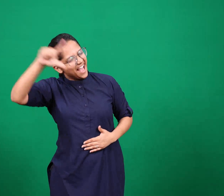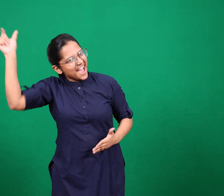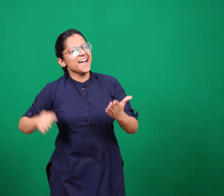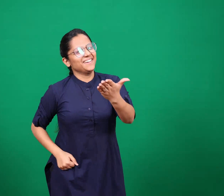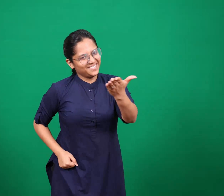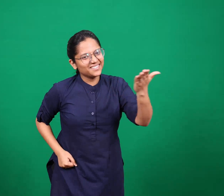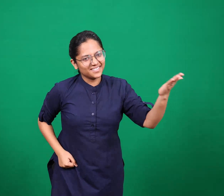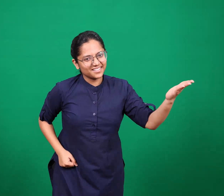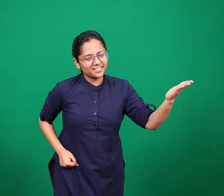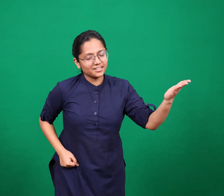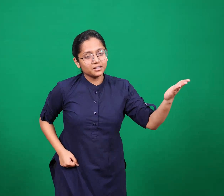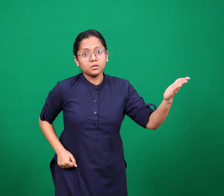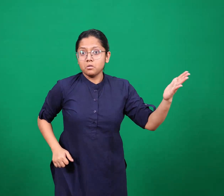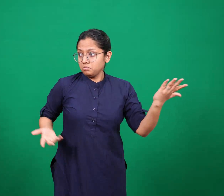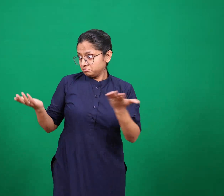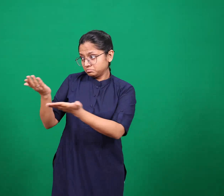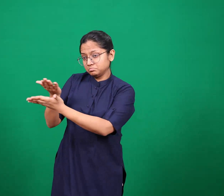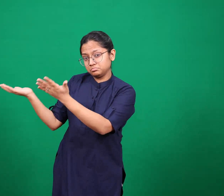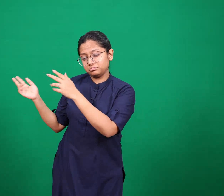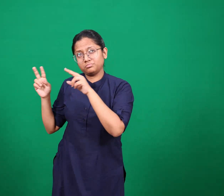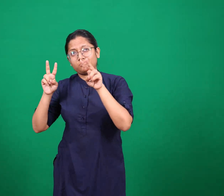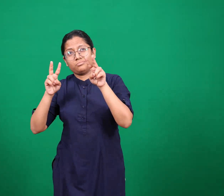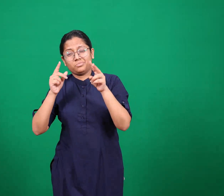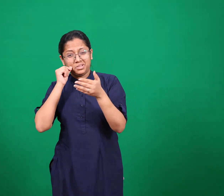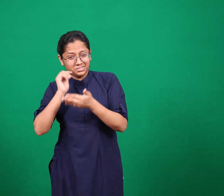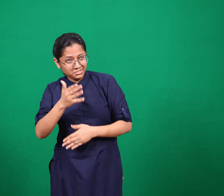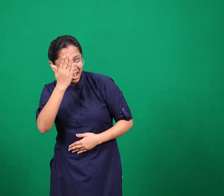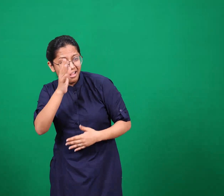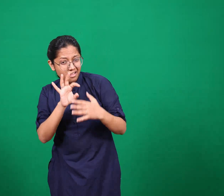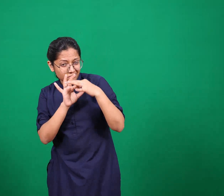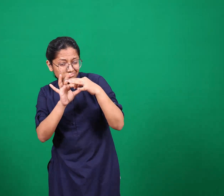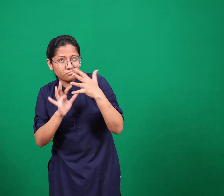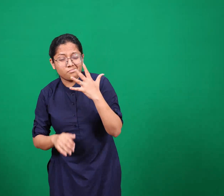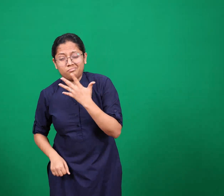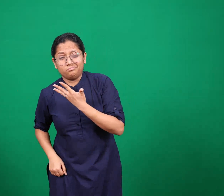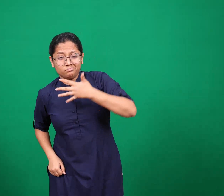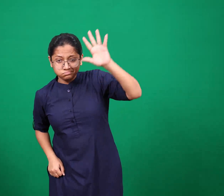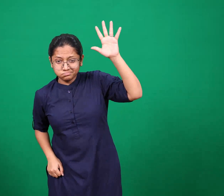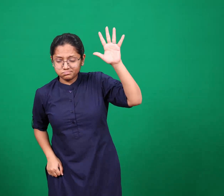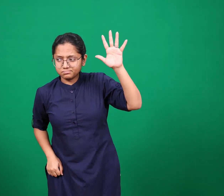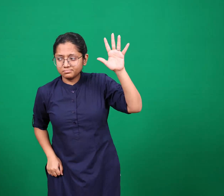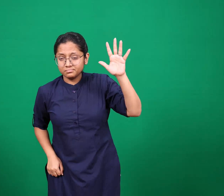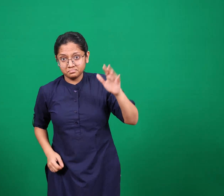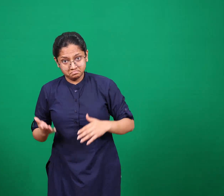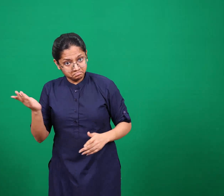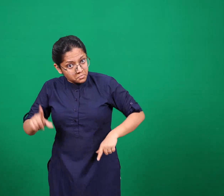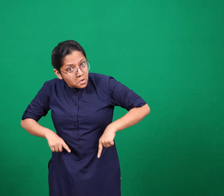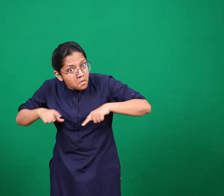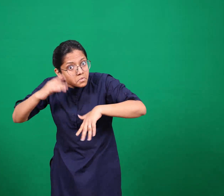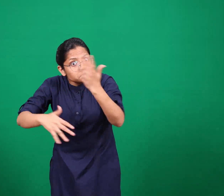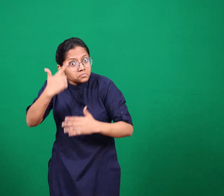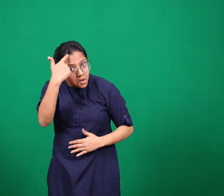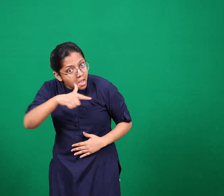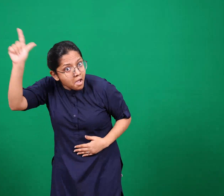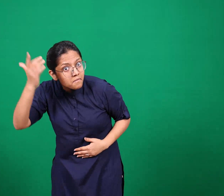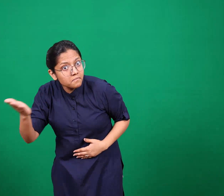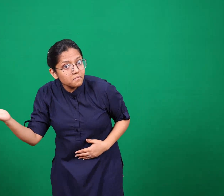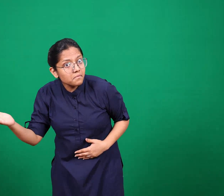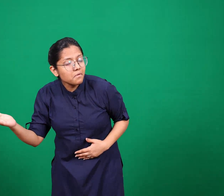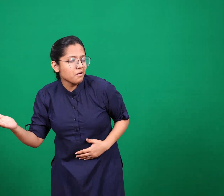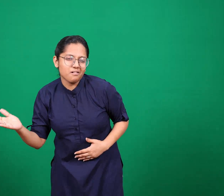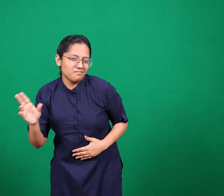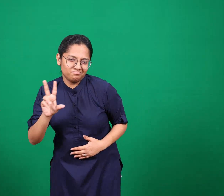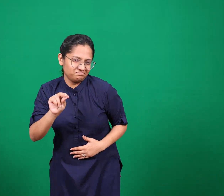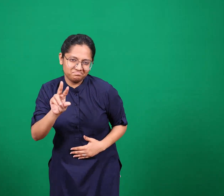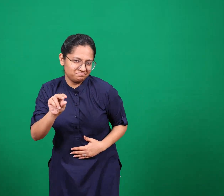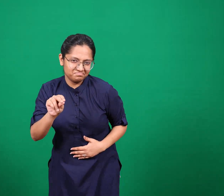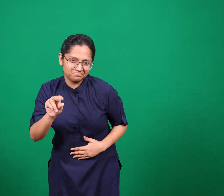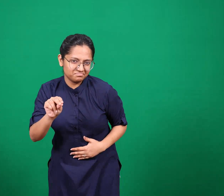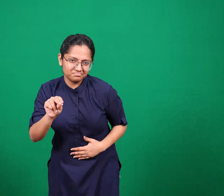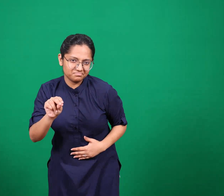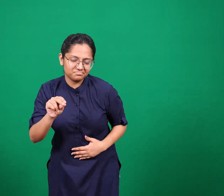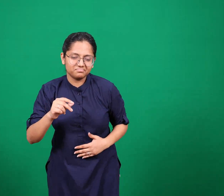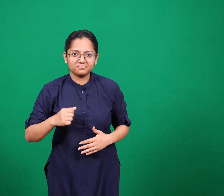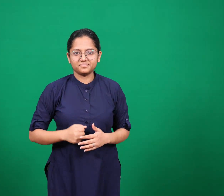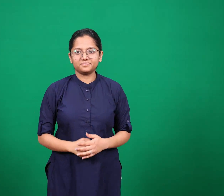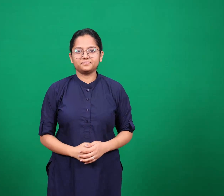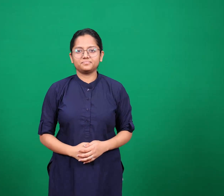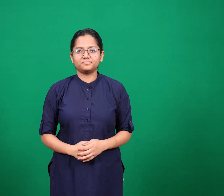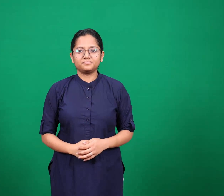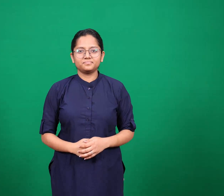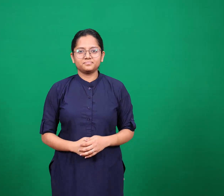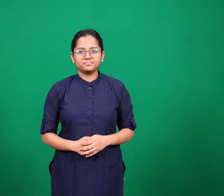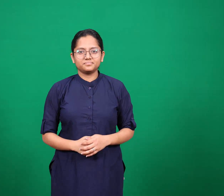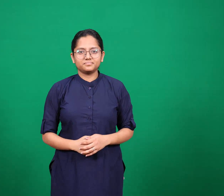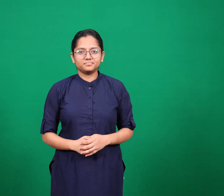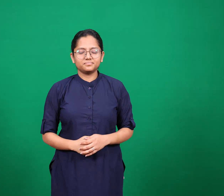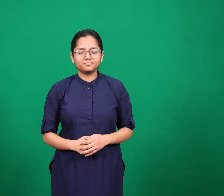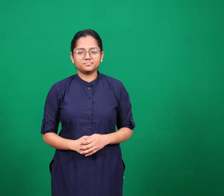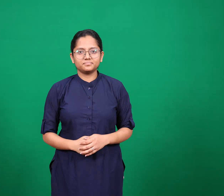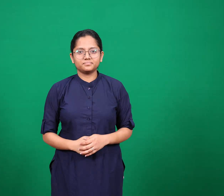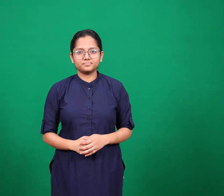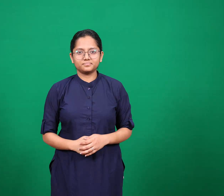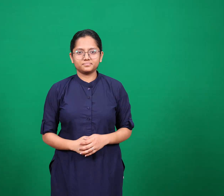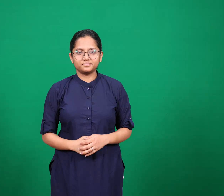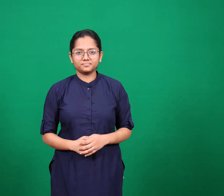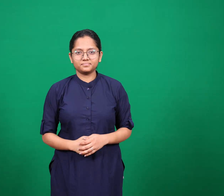whoever does not have the Son of God does not have life.